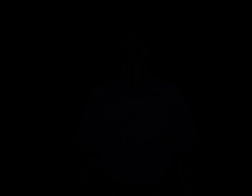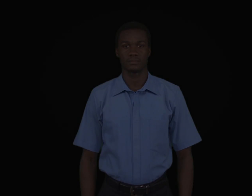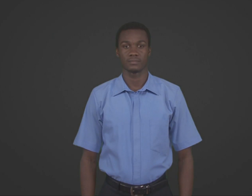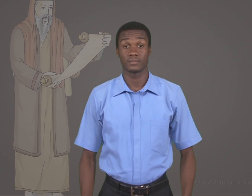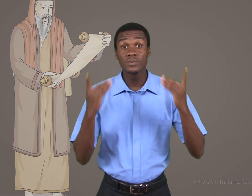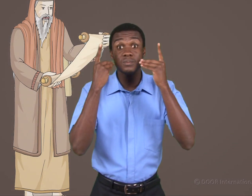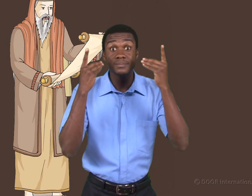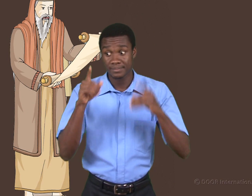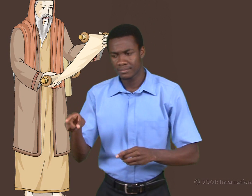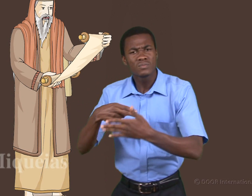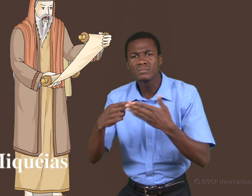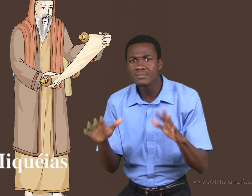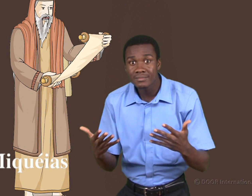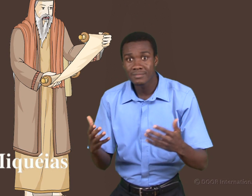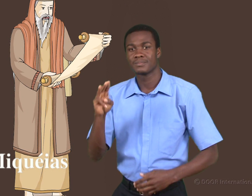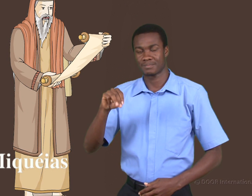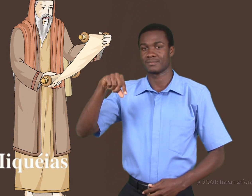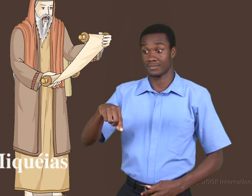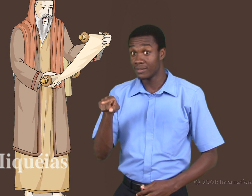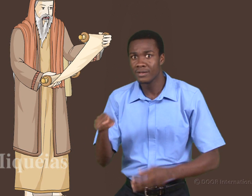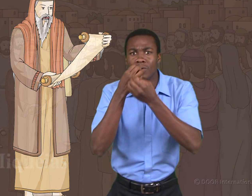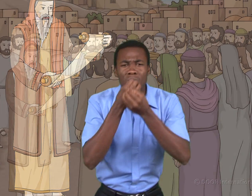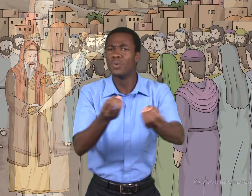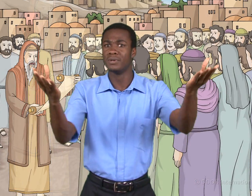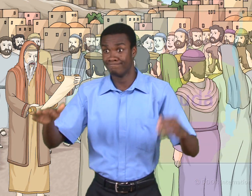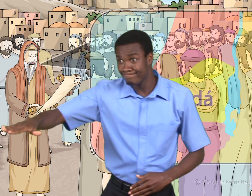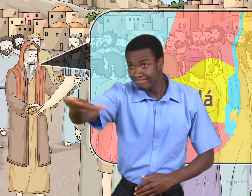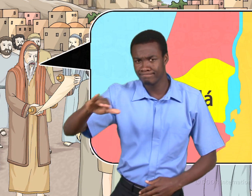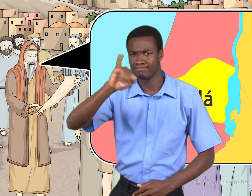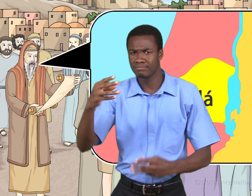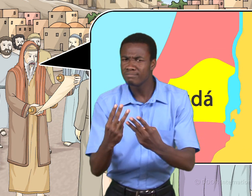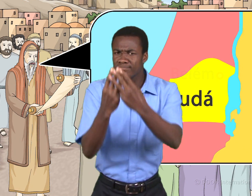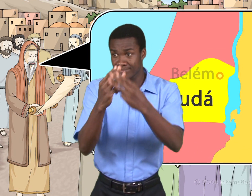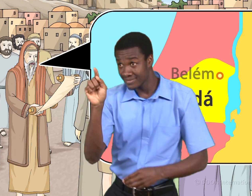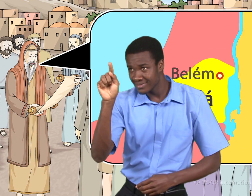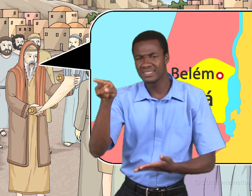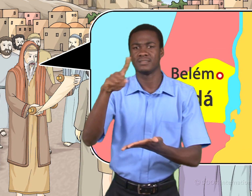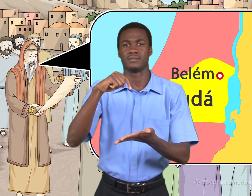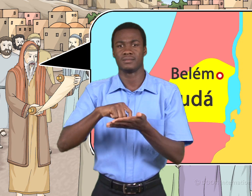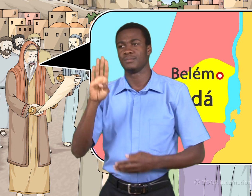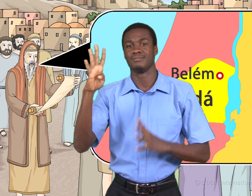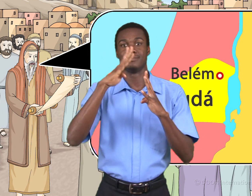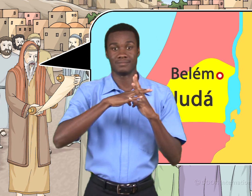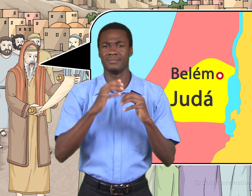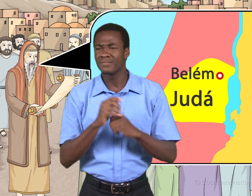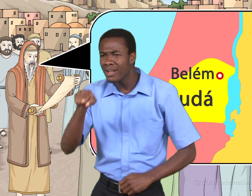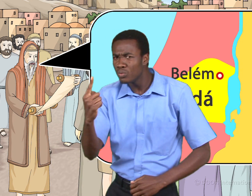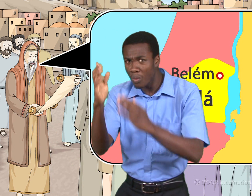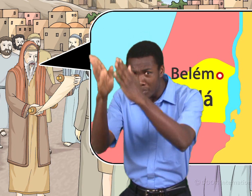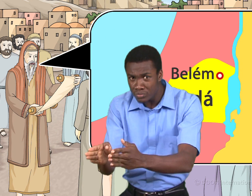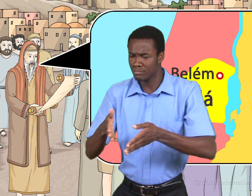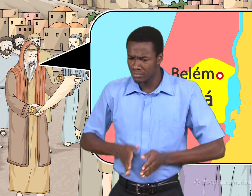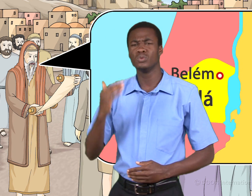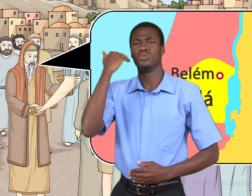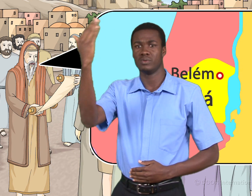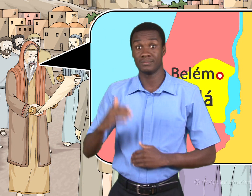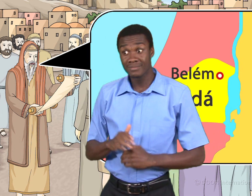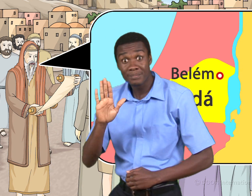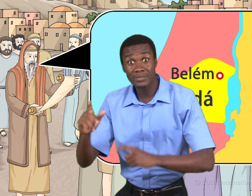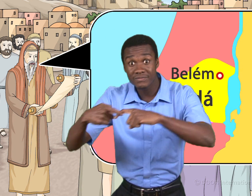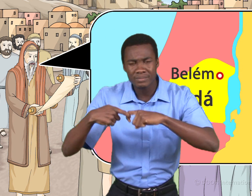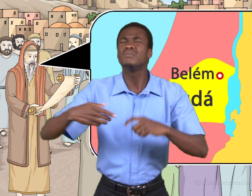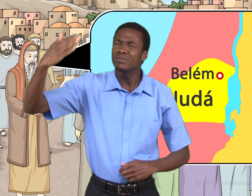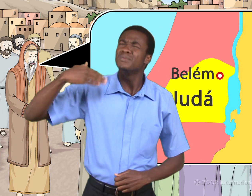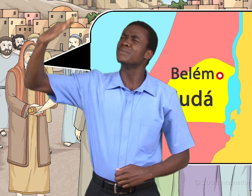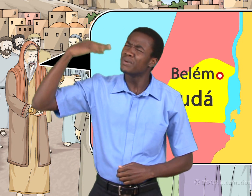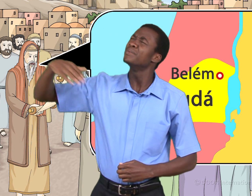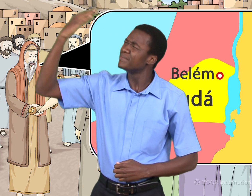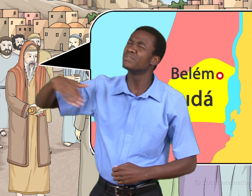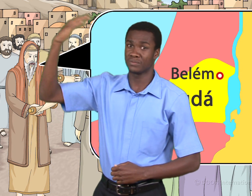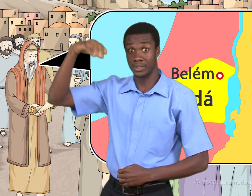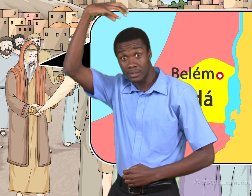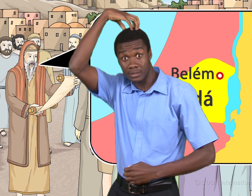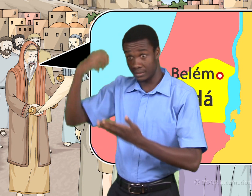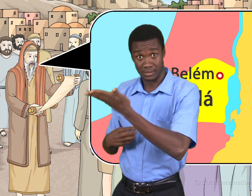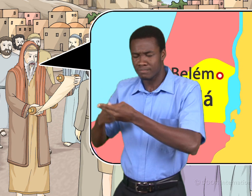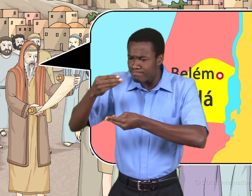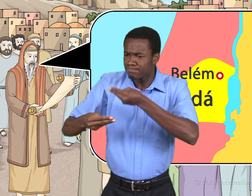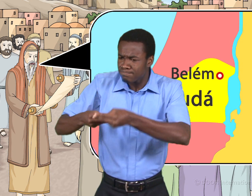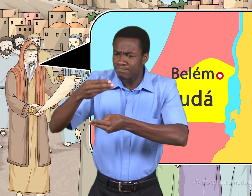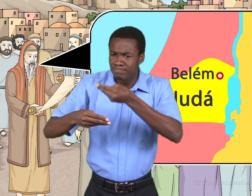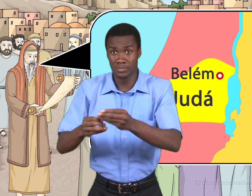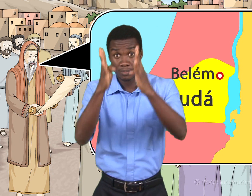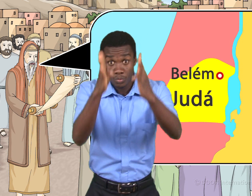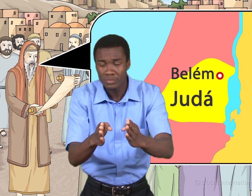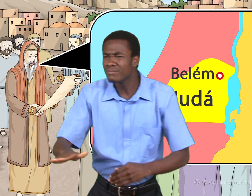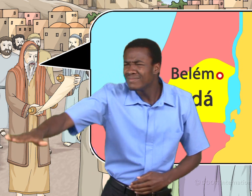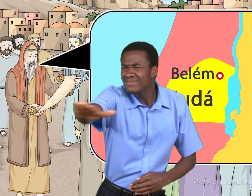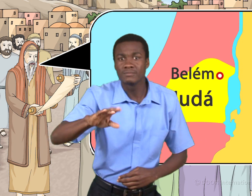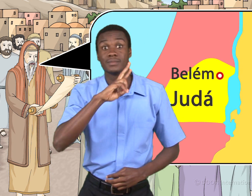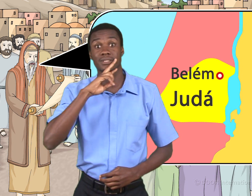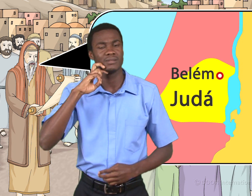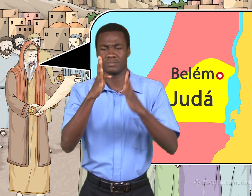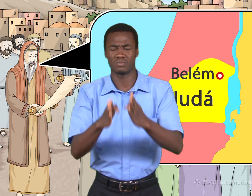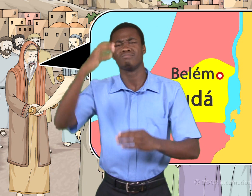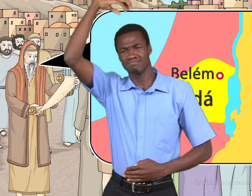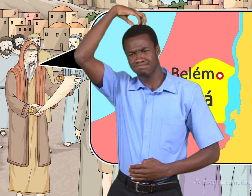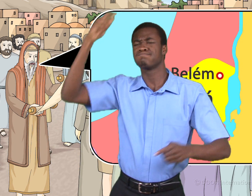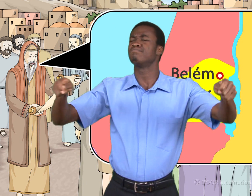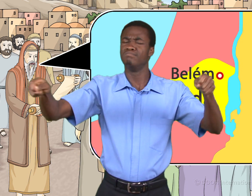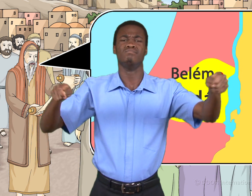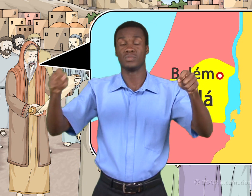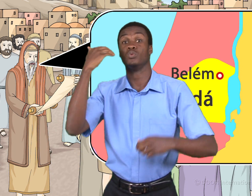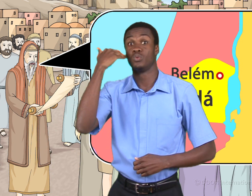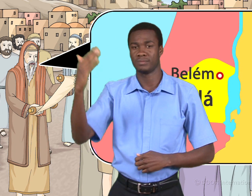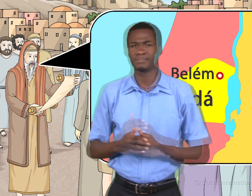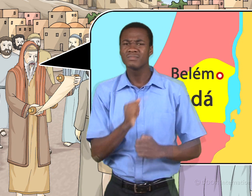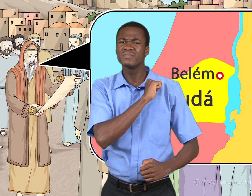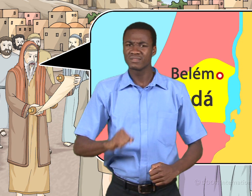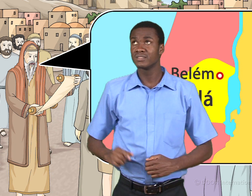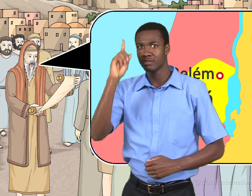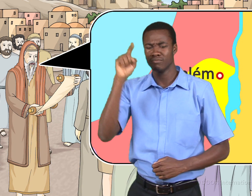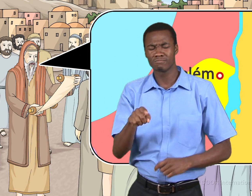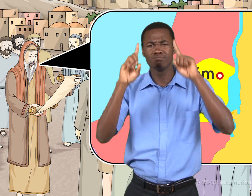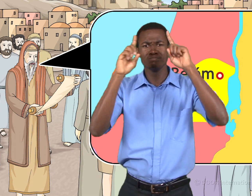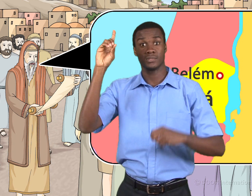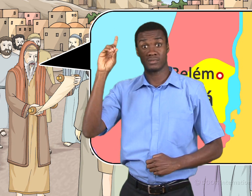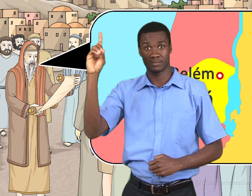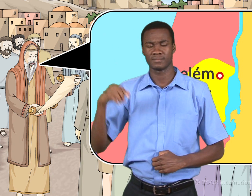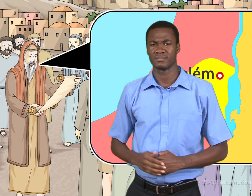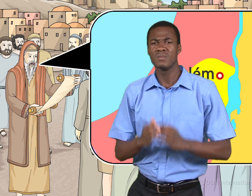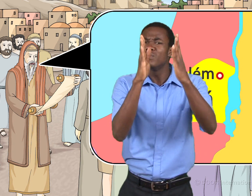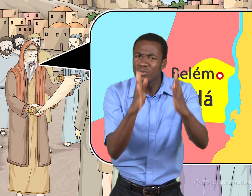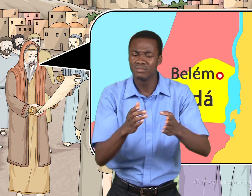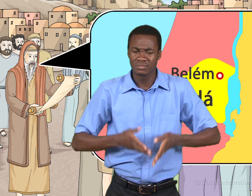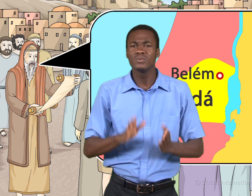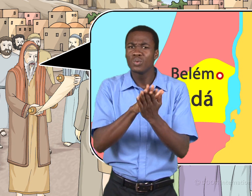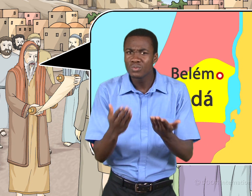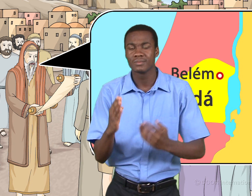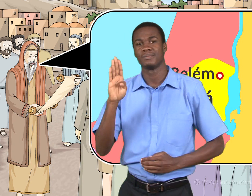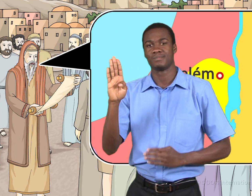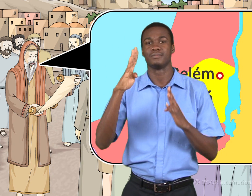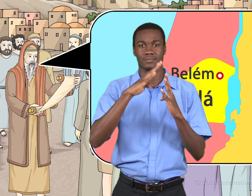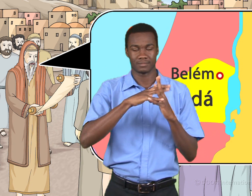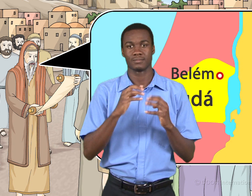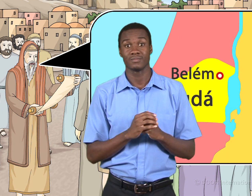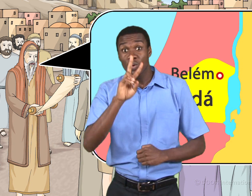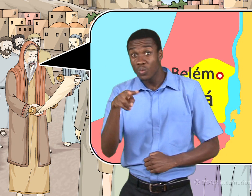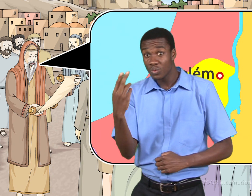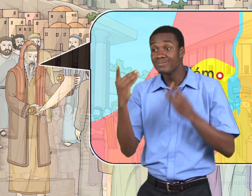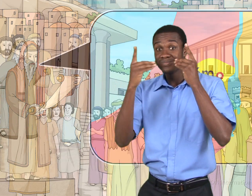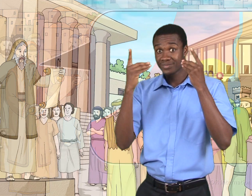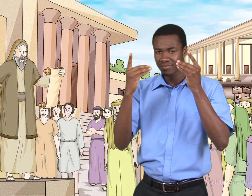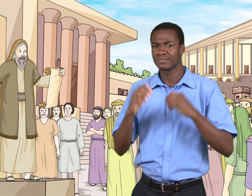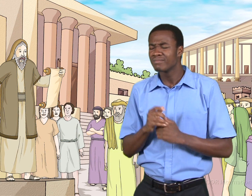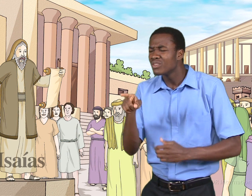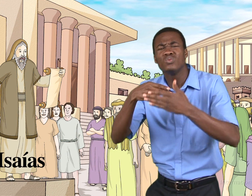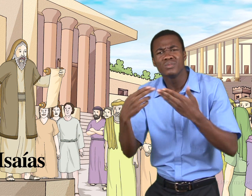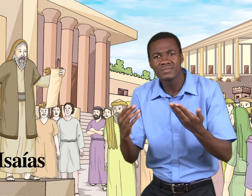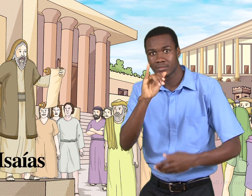Therefore the Lord Himself will give you a sign: Behold, the virgin will be with child and will give birth to a son, and will call Him Immanuel.